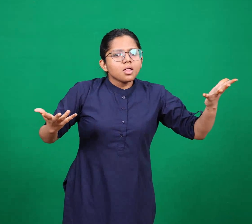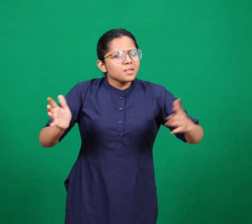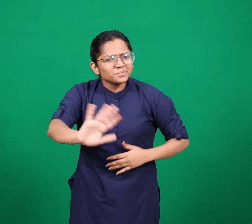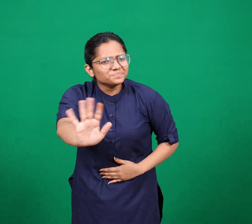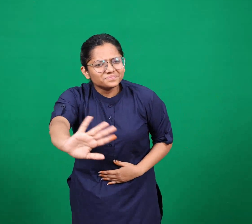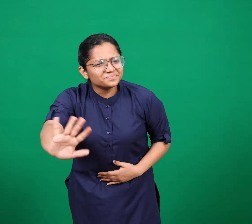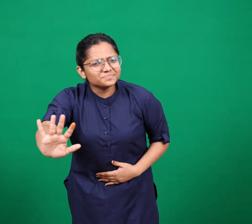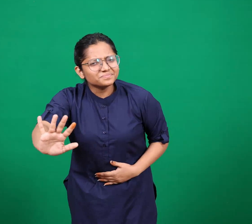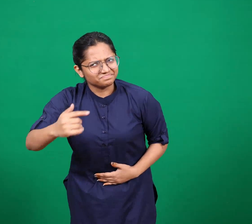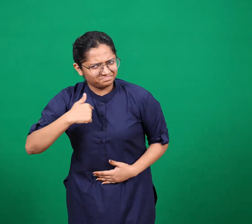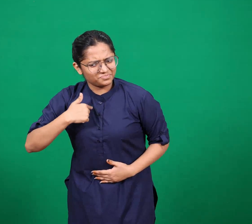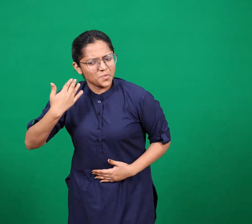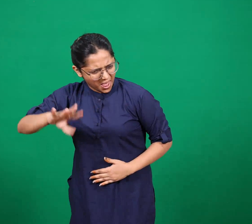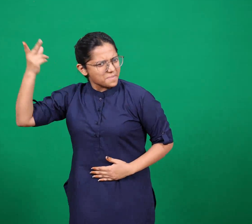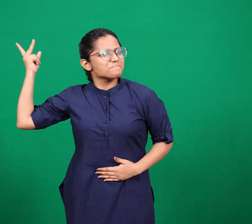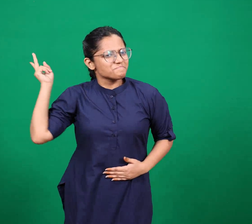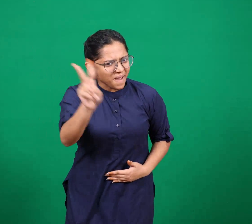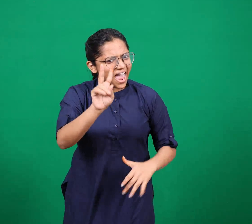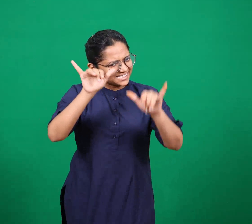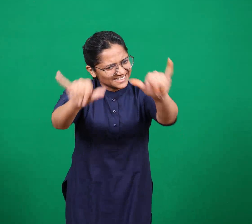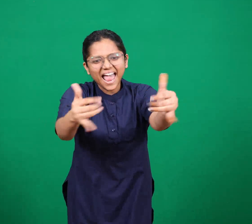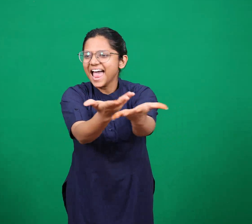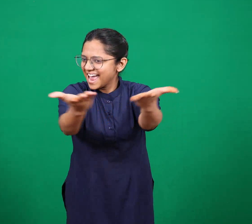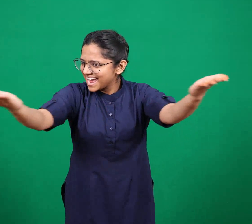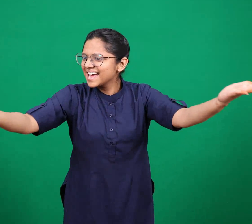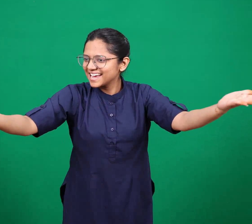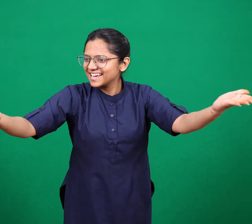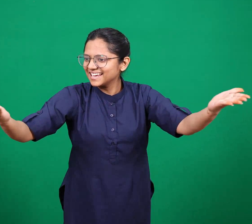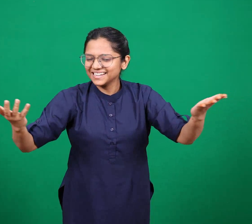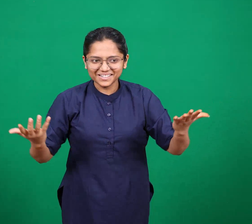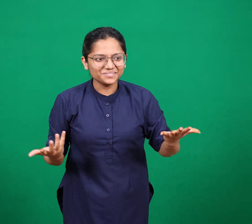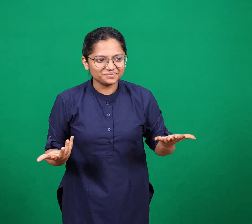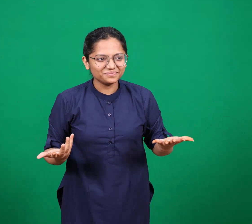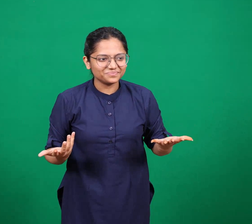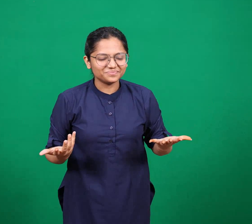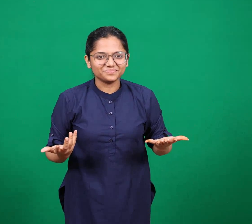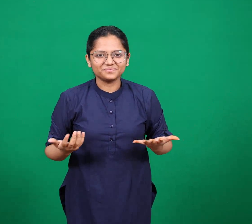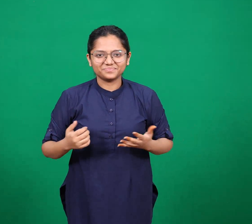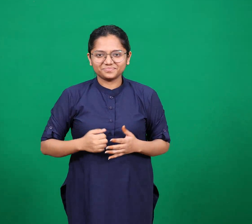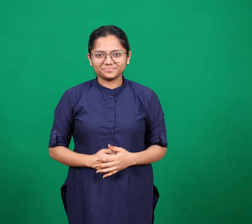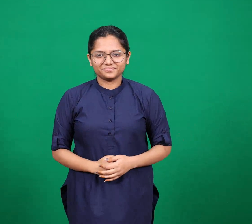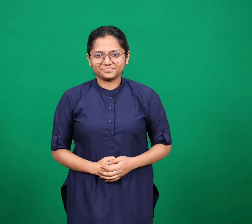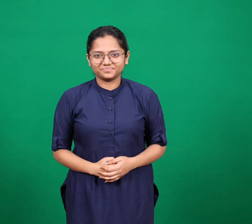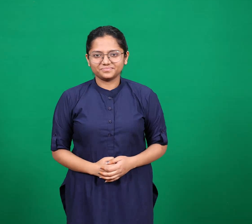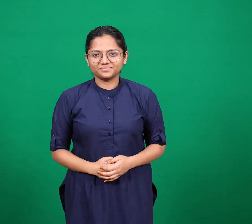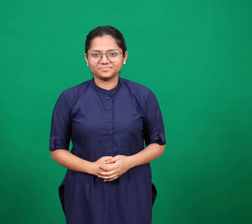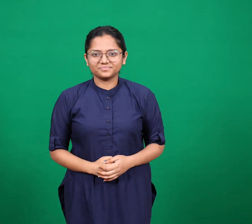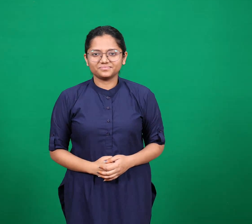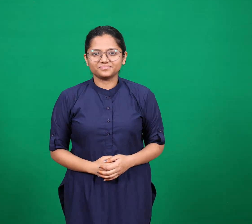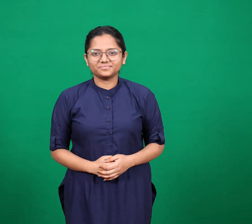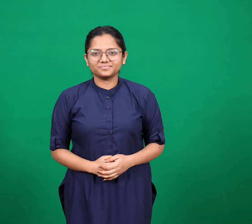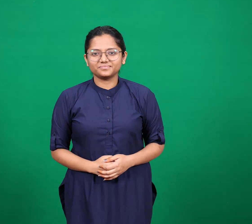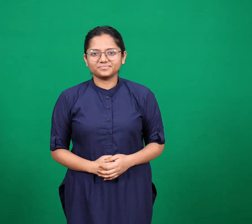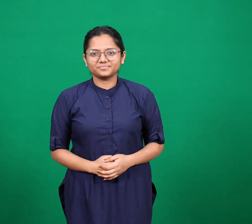I will come to you.